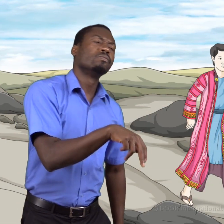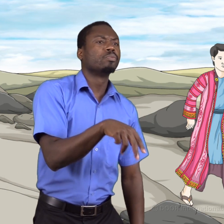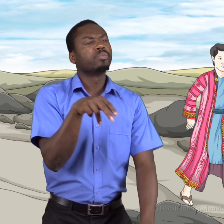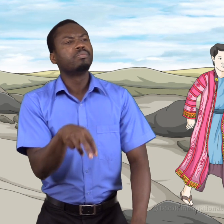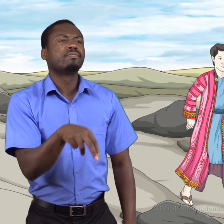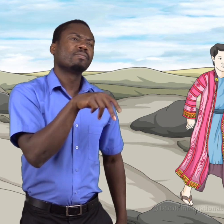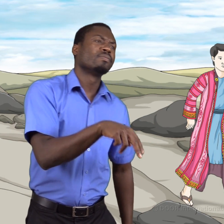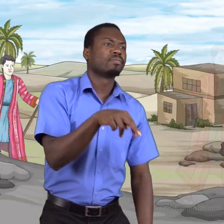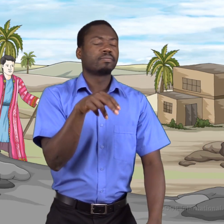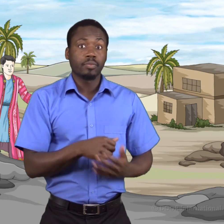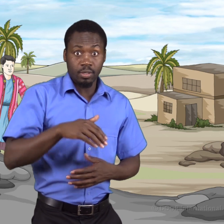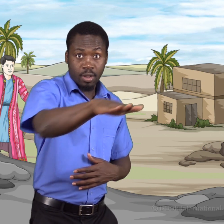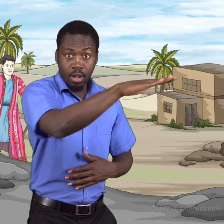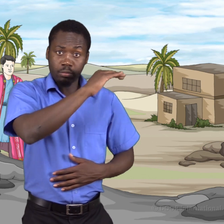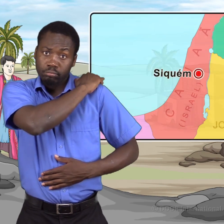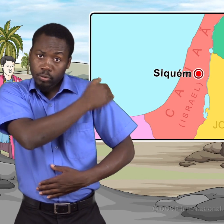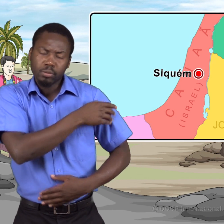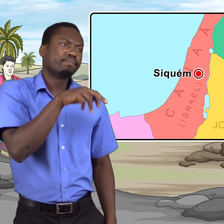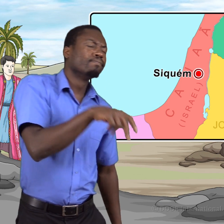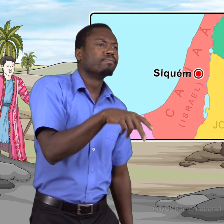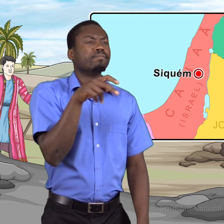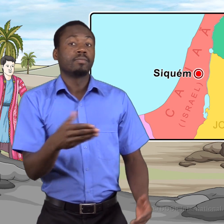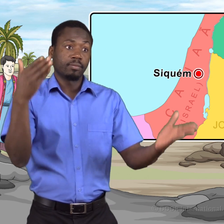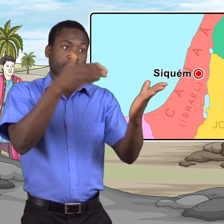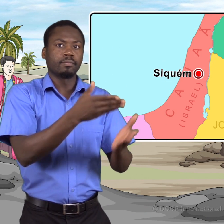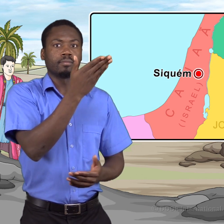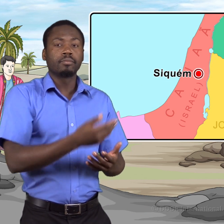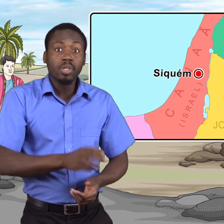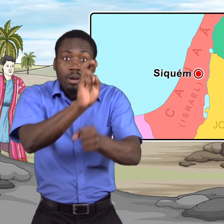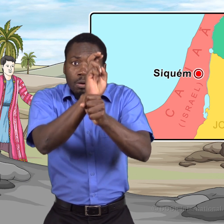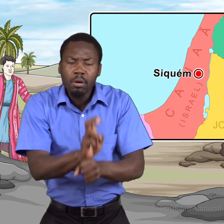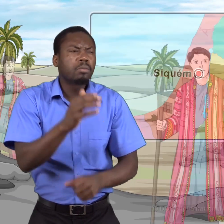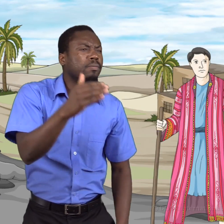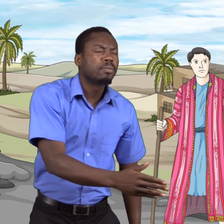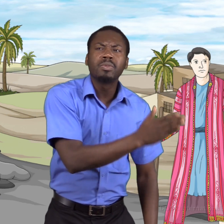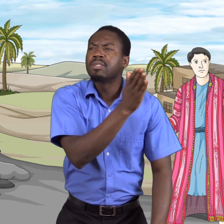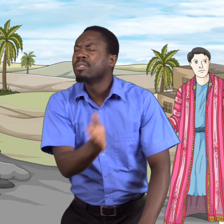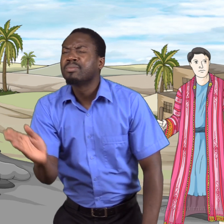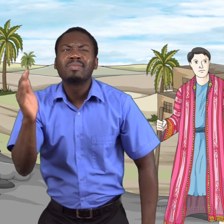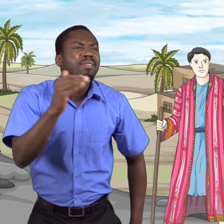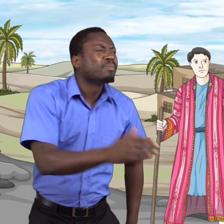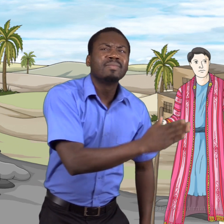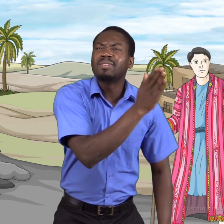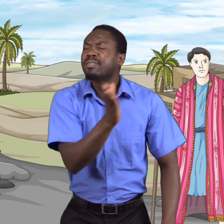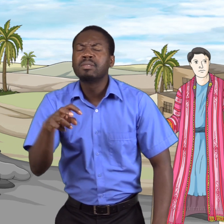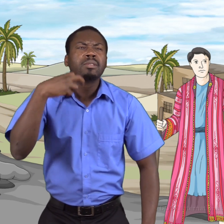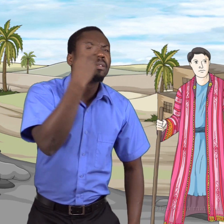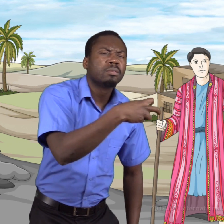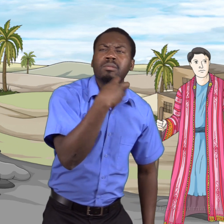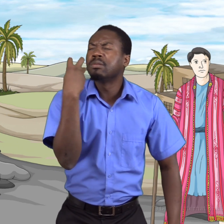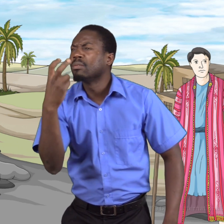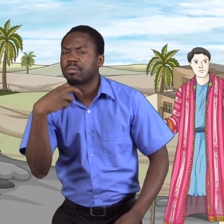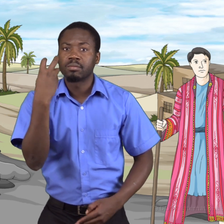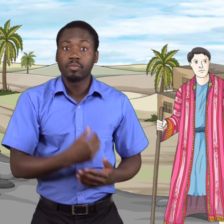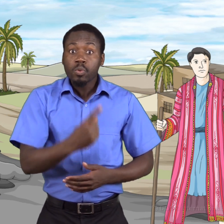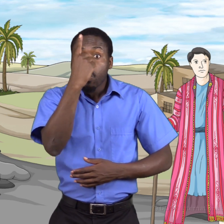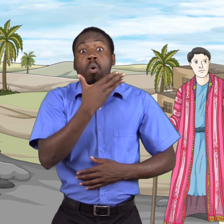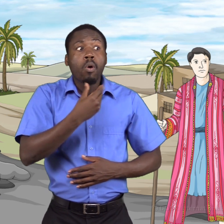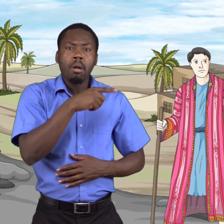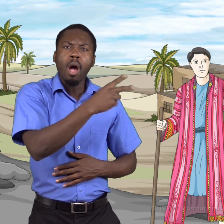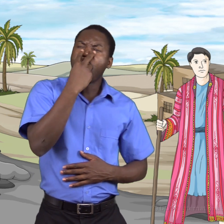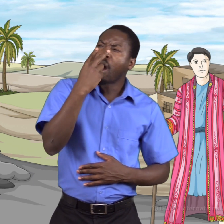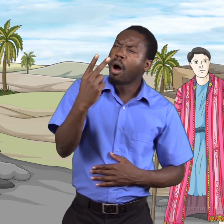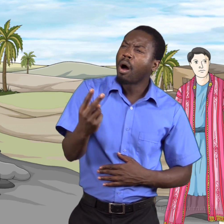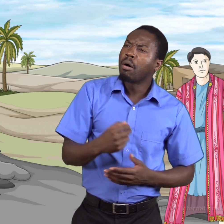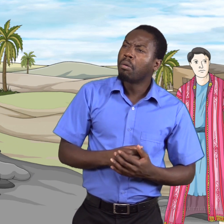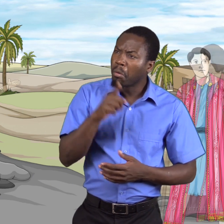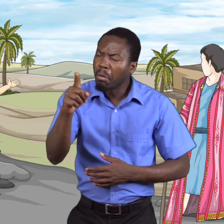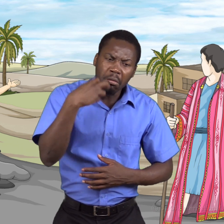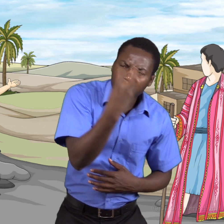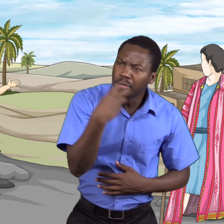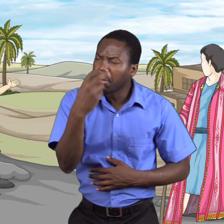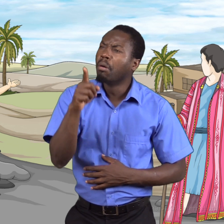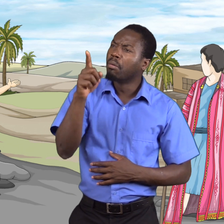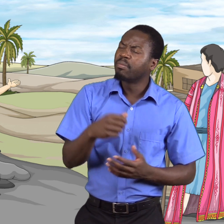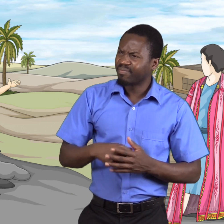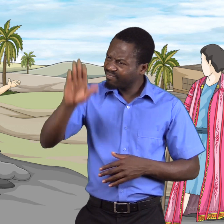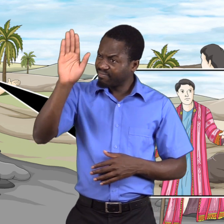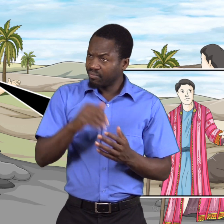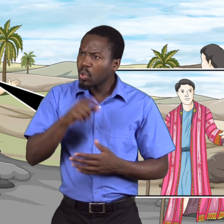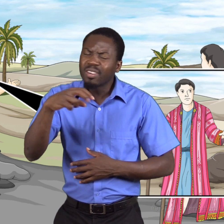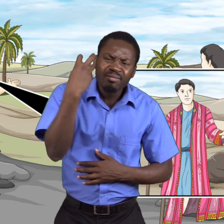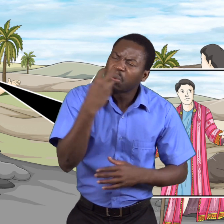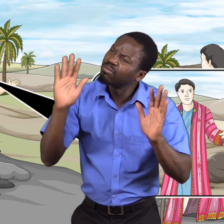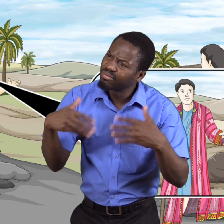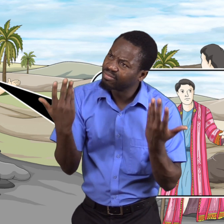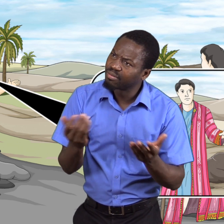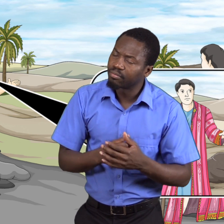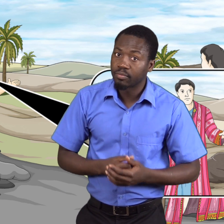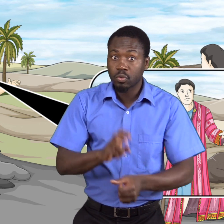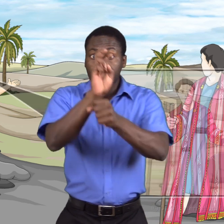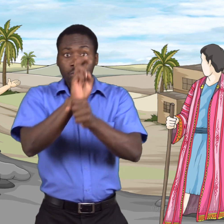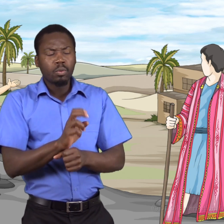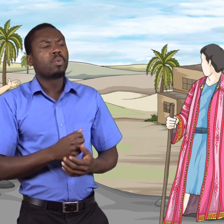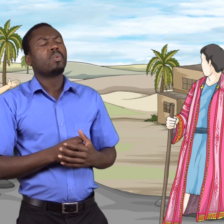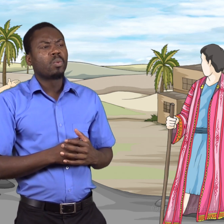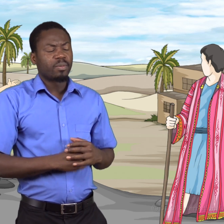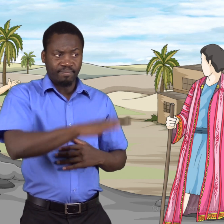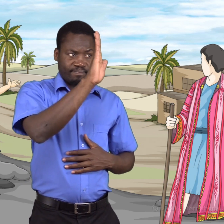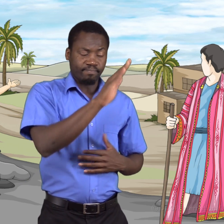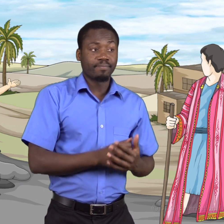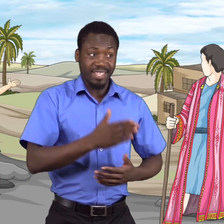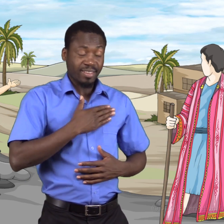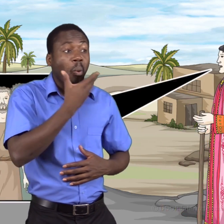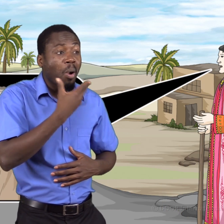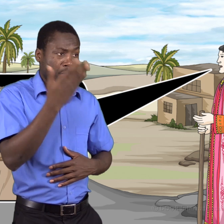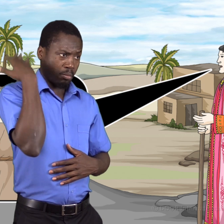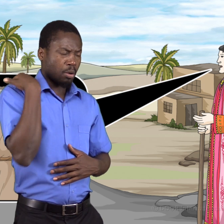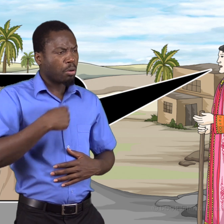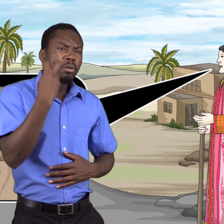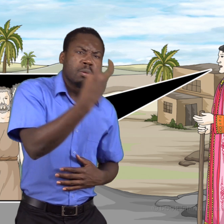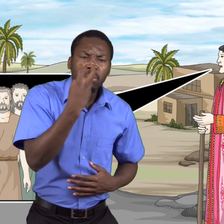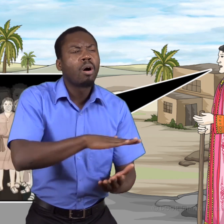And when Joseph arrived in Shechem, a man found him wandering in the field and asked, “What are you looking for?”